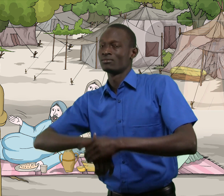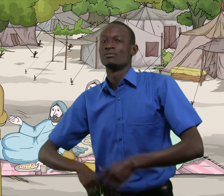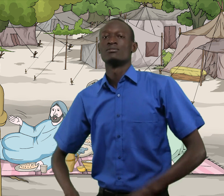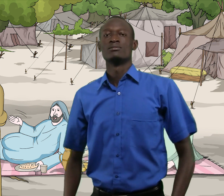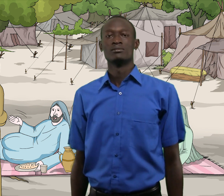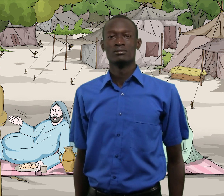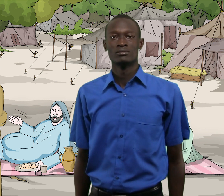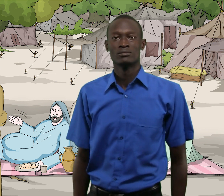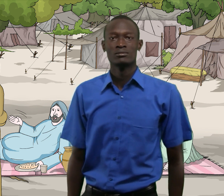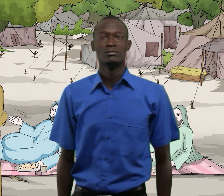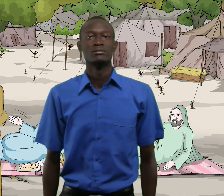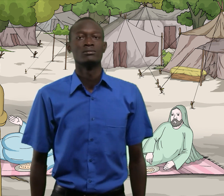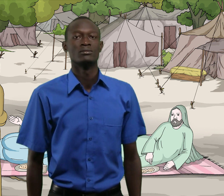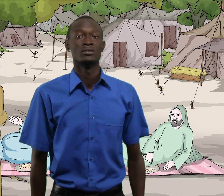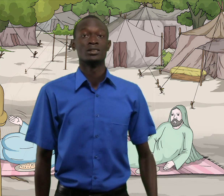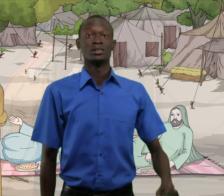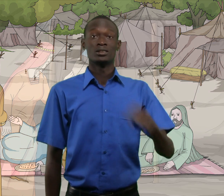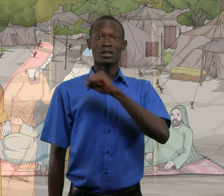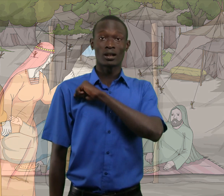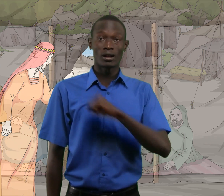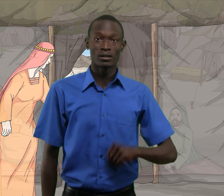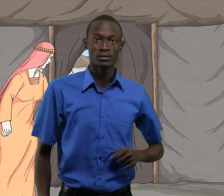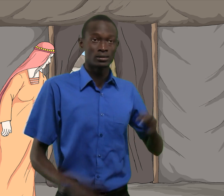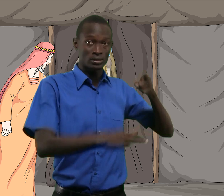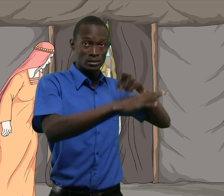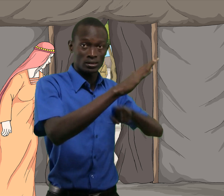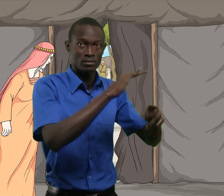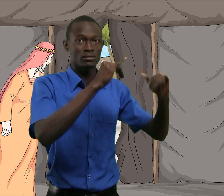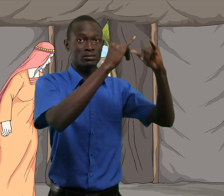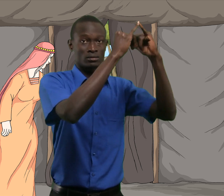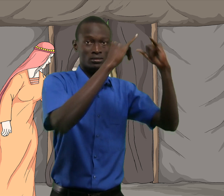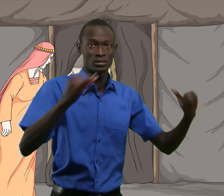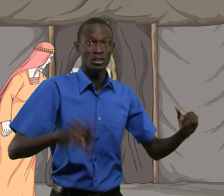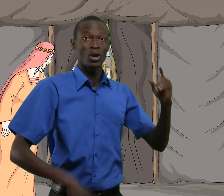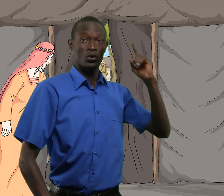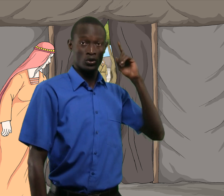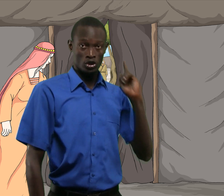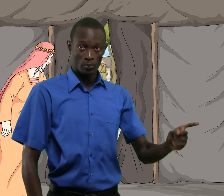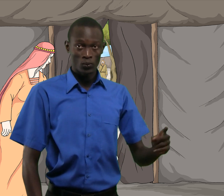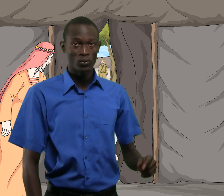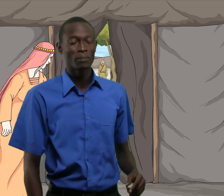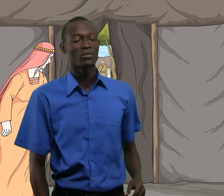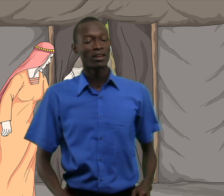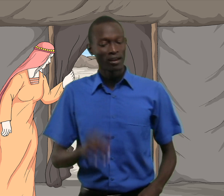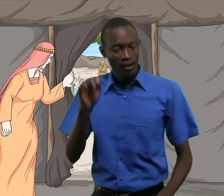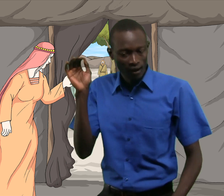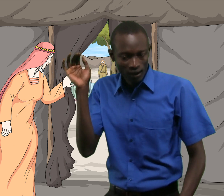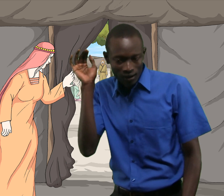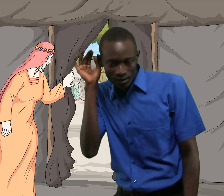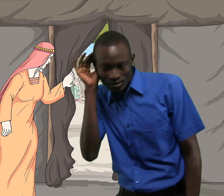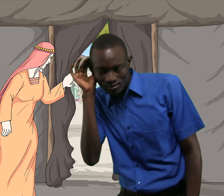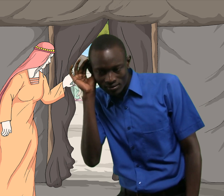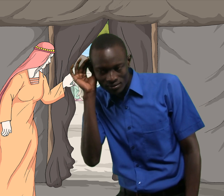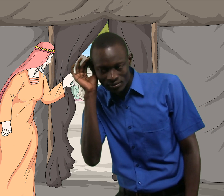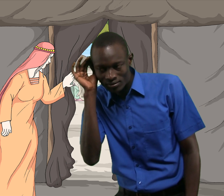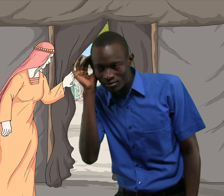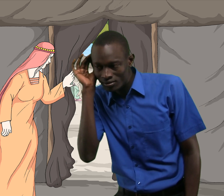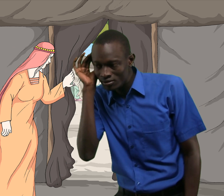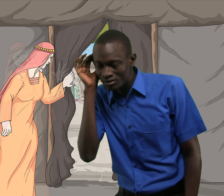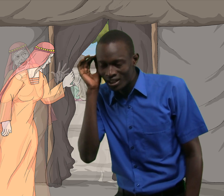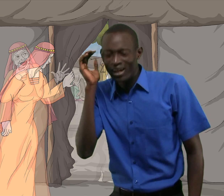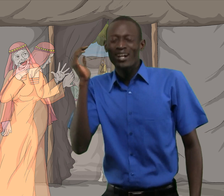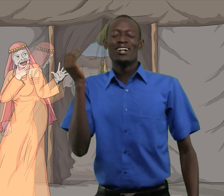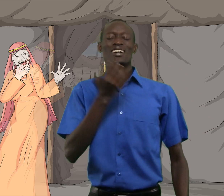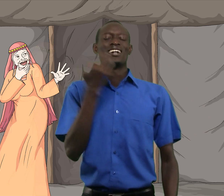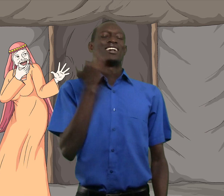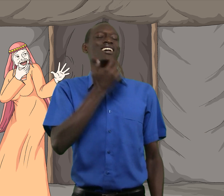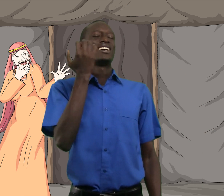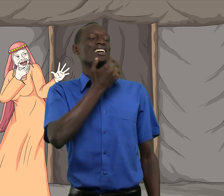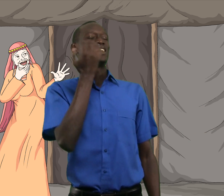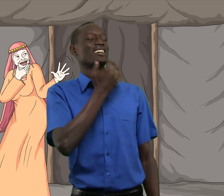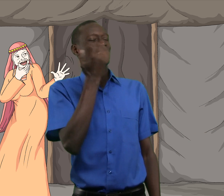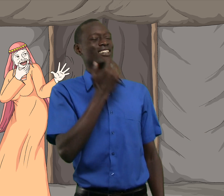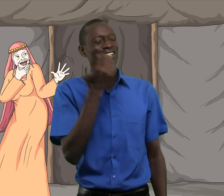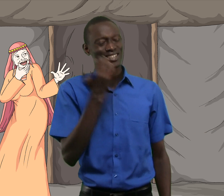Now Sarah was behind him, listening at the entrance to the tent. And Abraham and Sarah were already old and well along in years; Sarah had passed the age of childbearing.